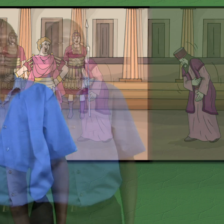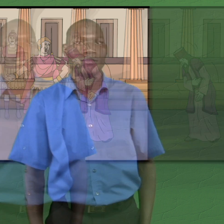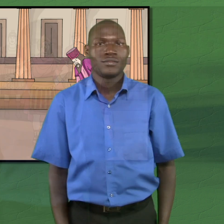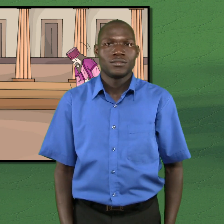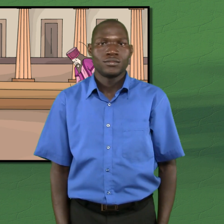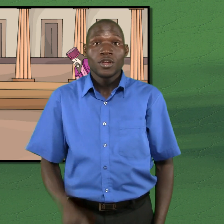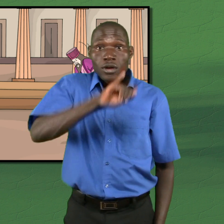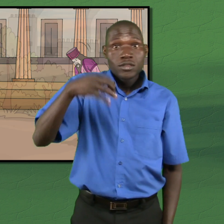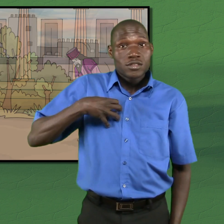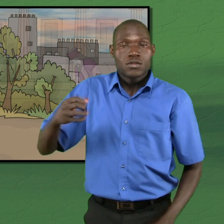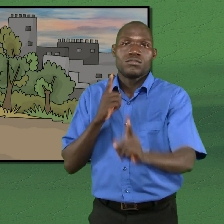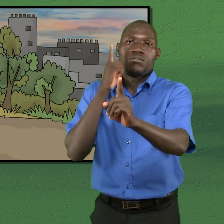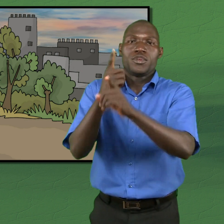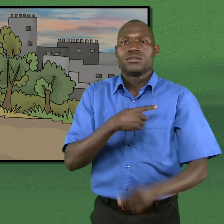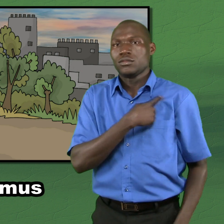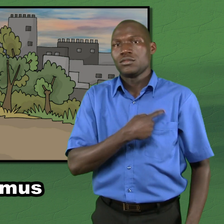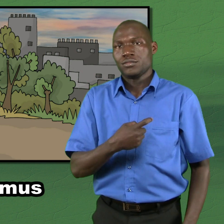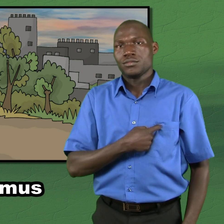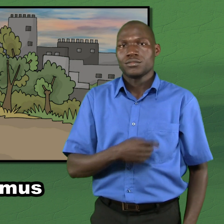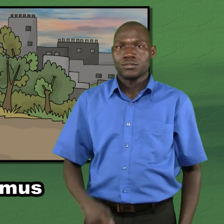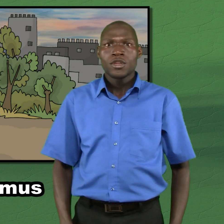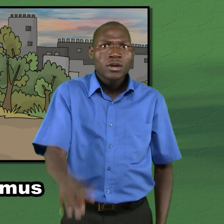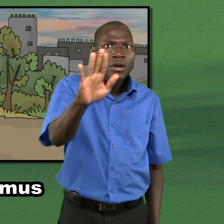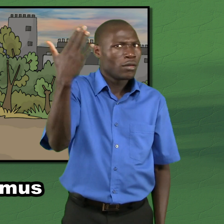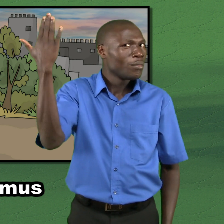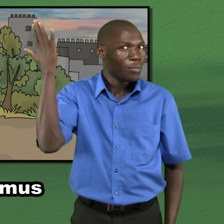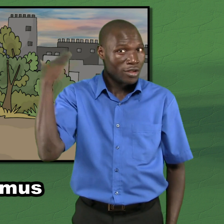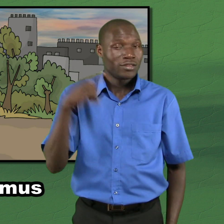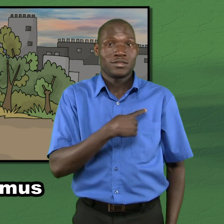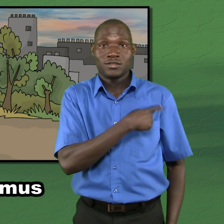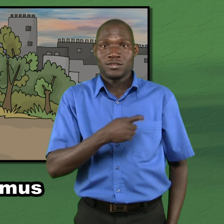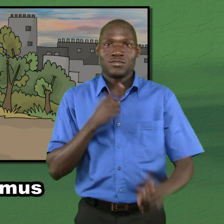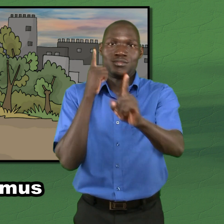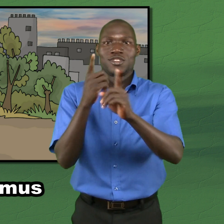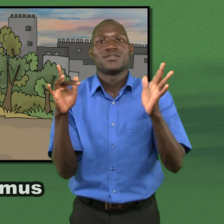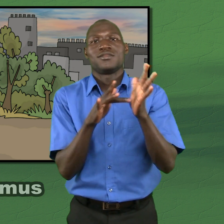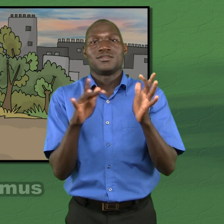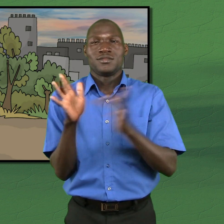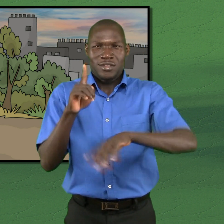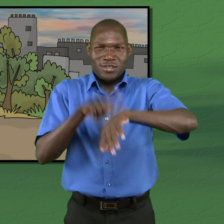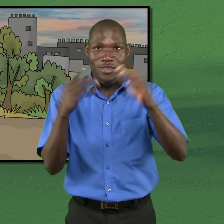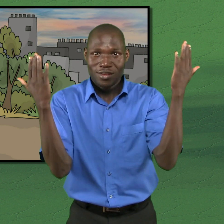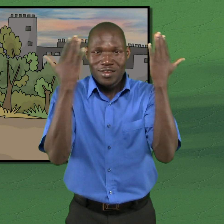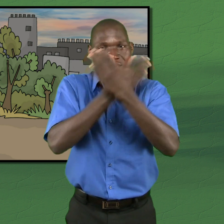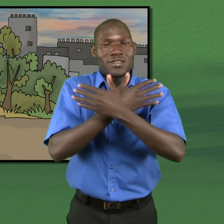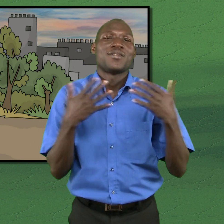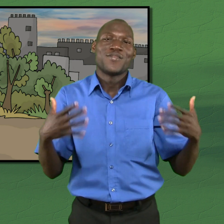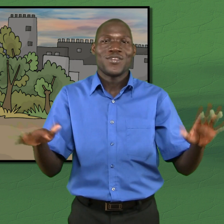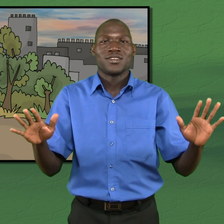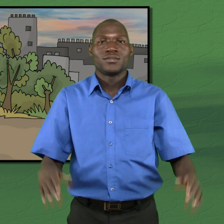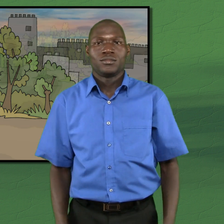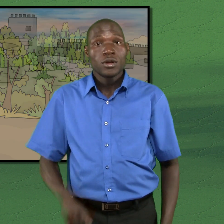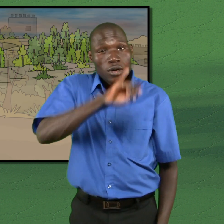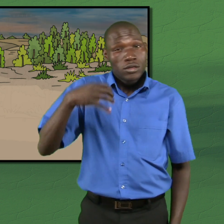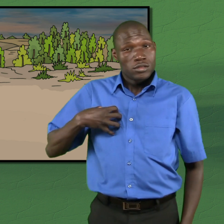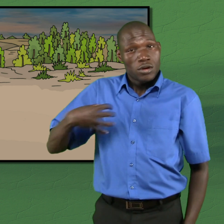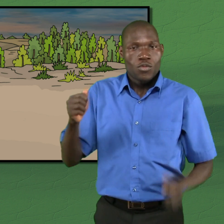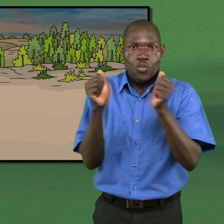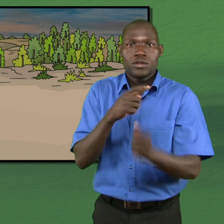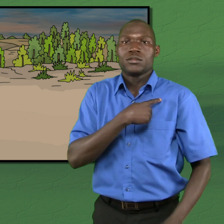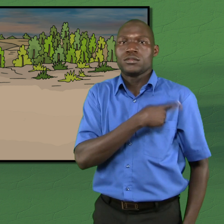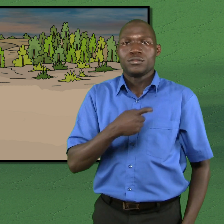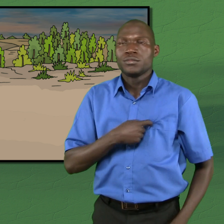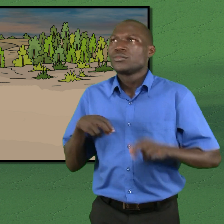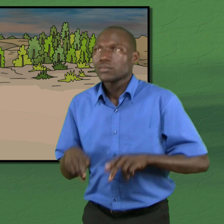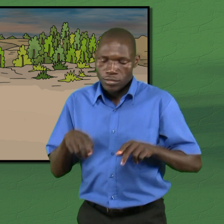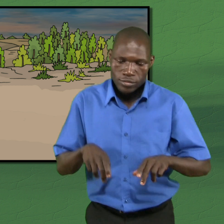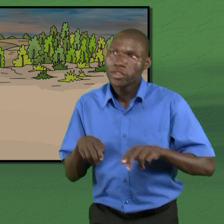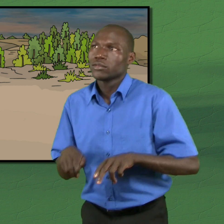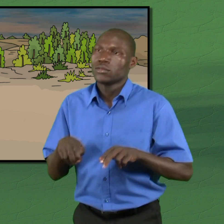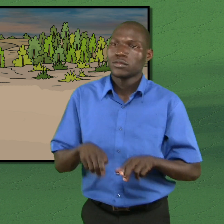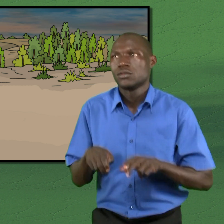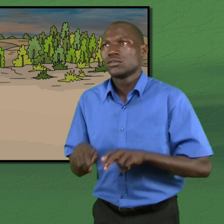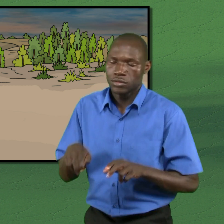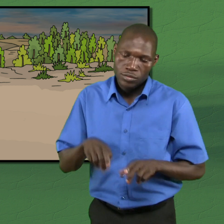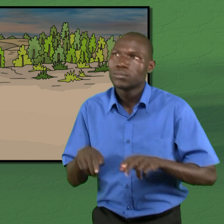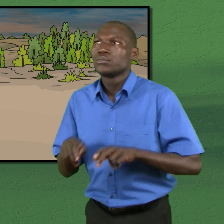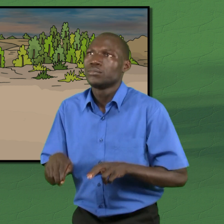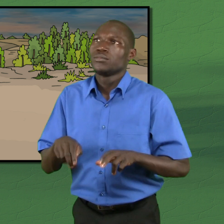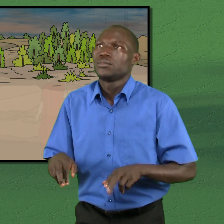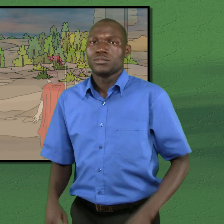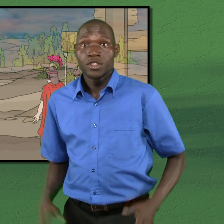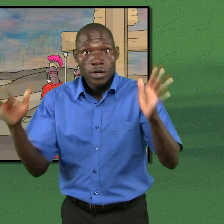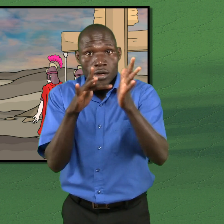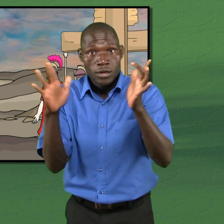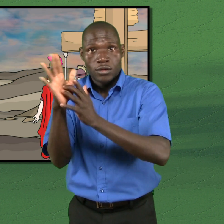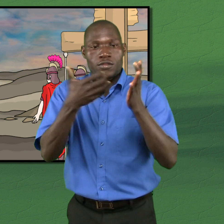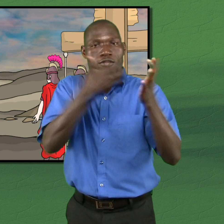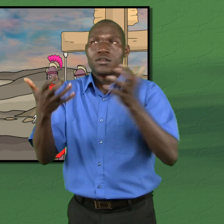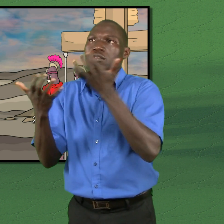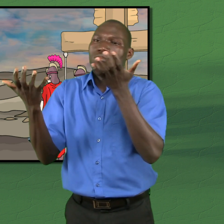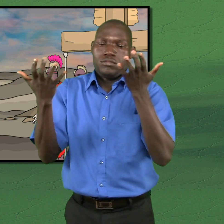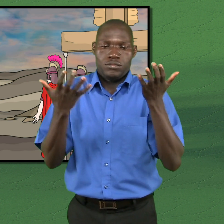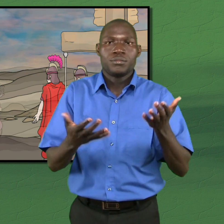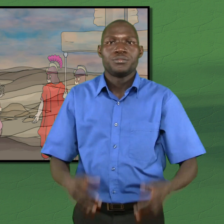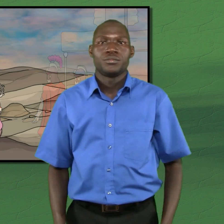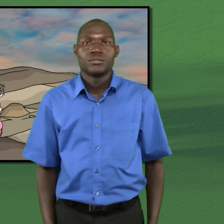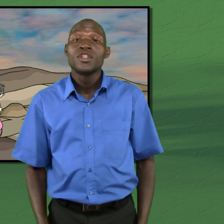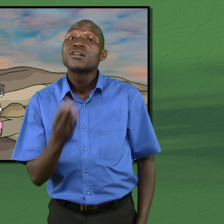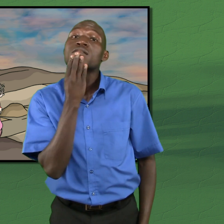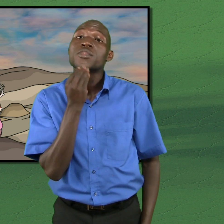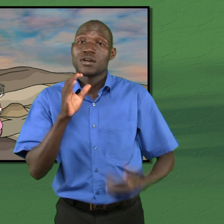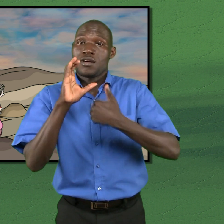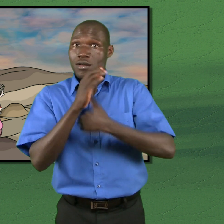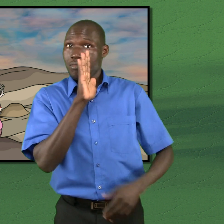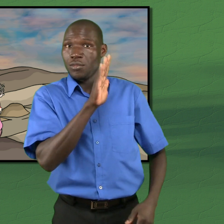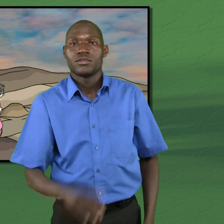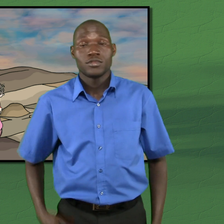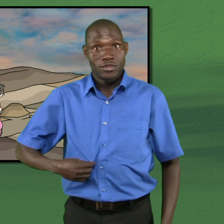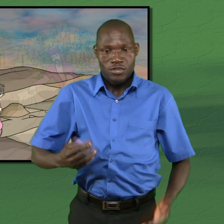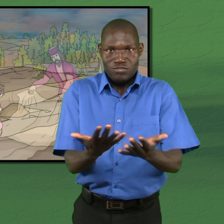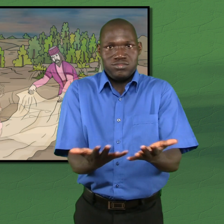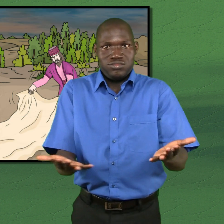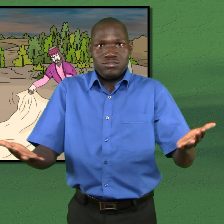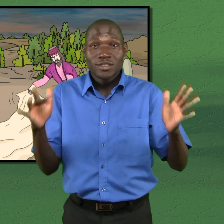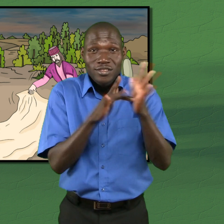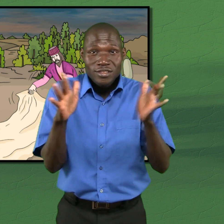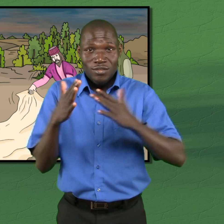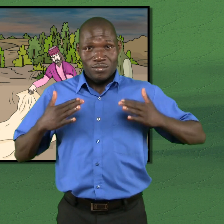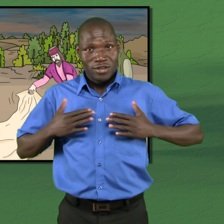Nicodemus, who had previously come to Jesus at night, also brought a mixture of myrrh and aloes, about seventy-five pounds.